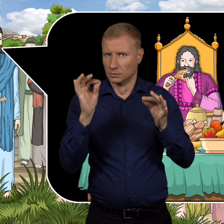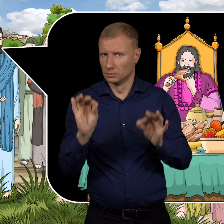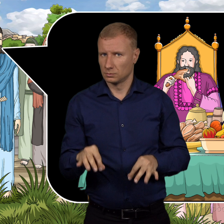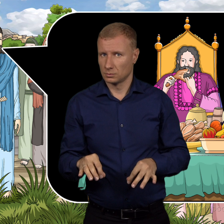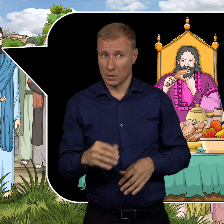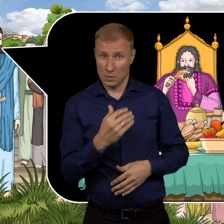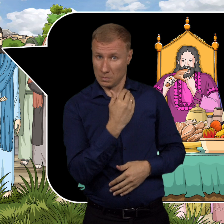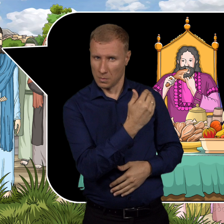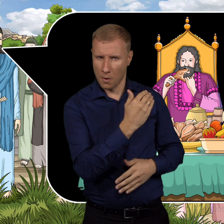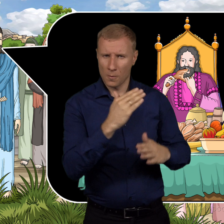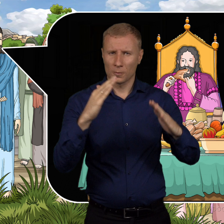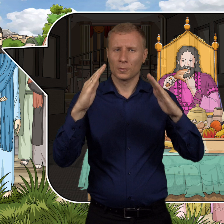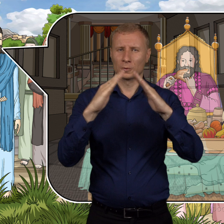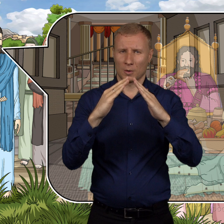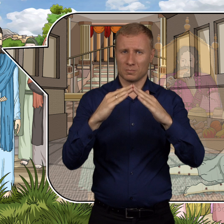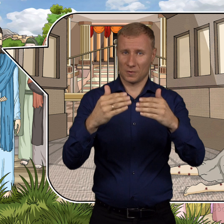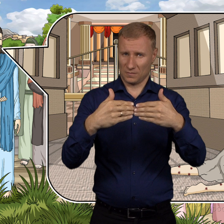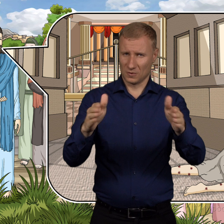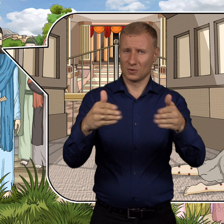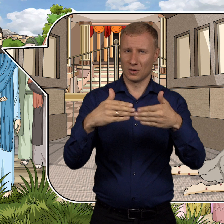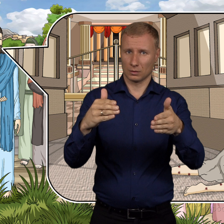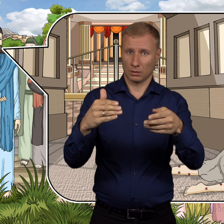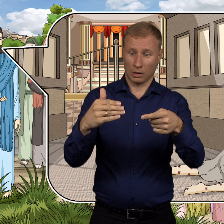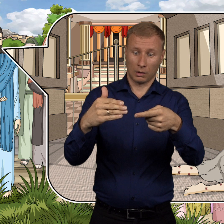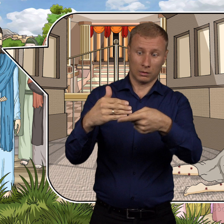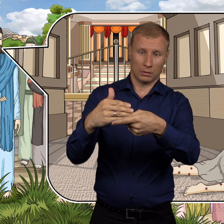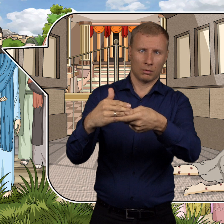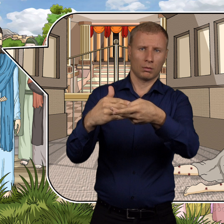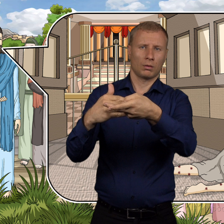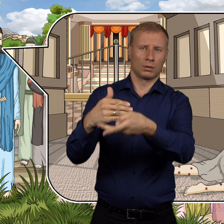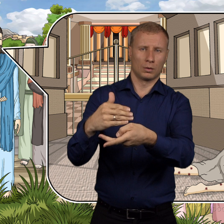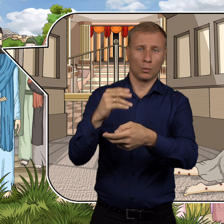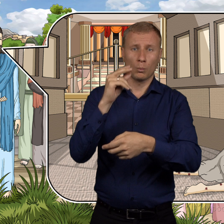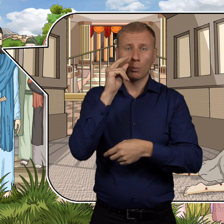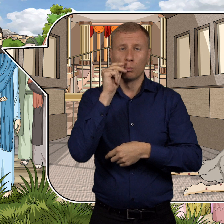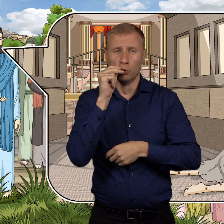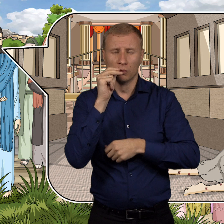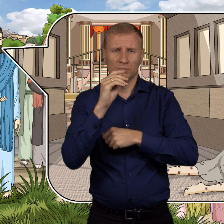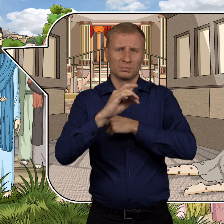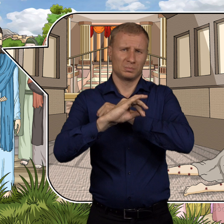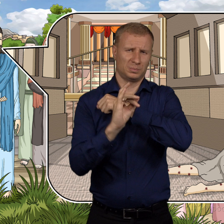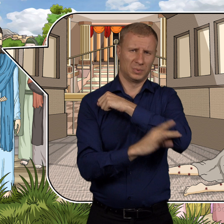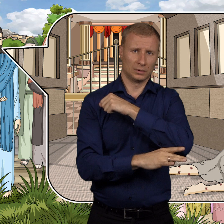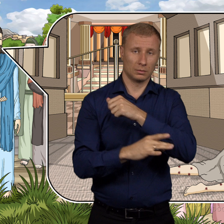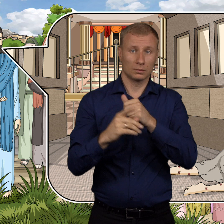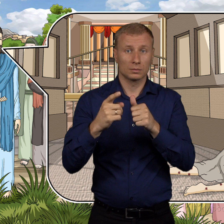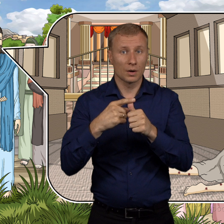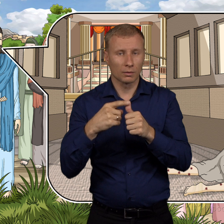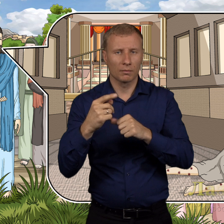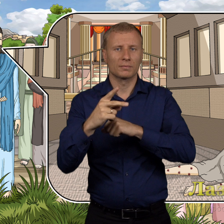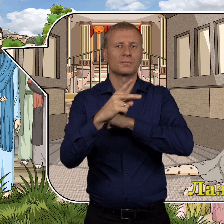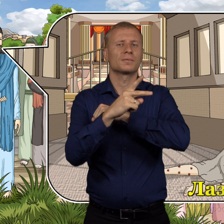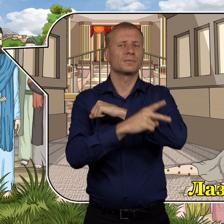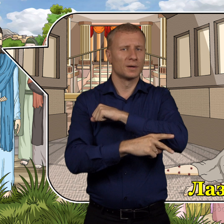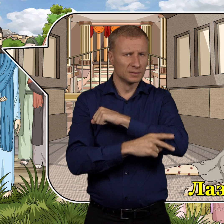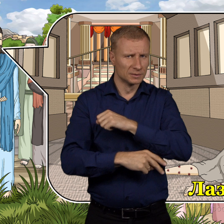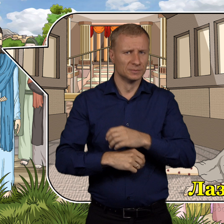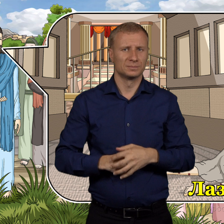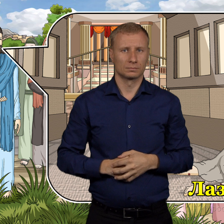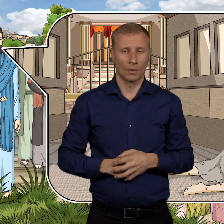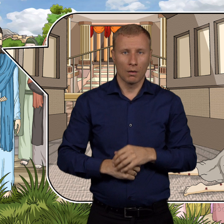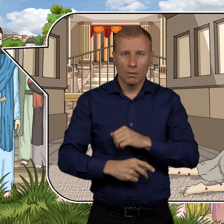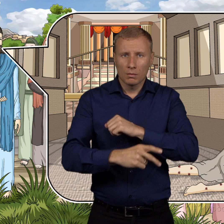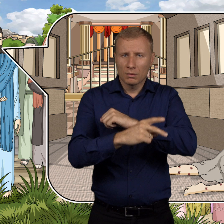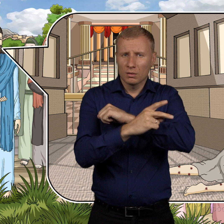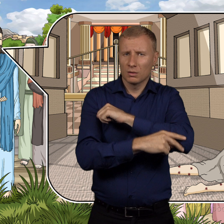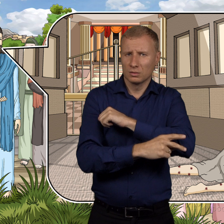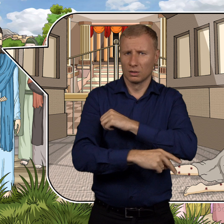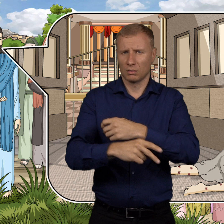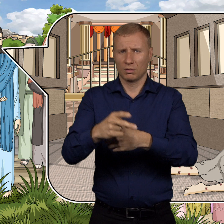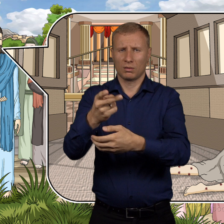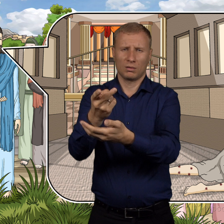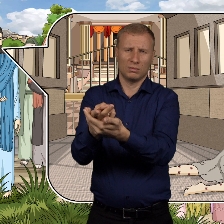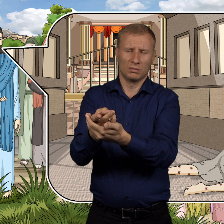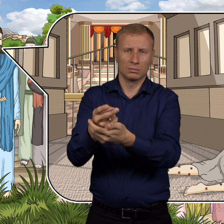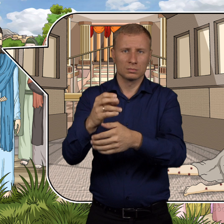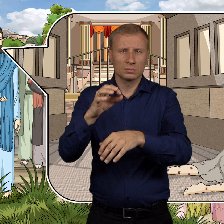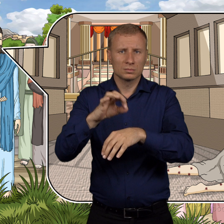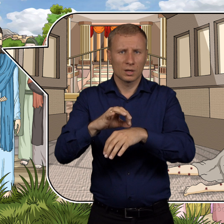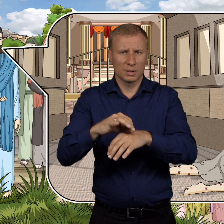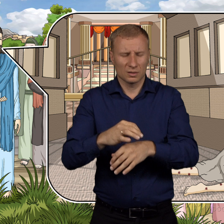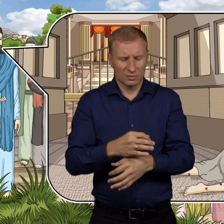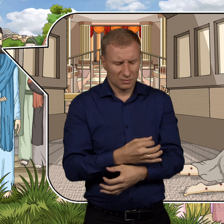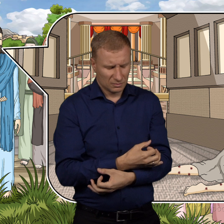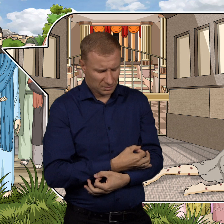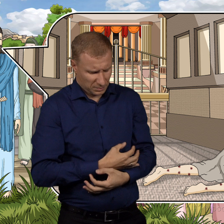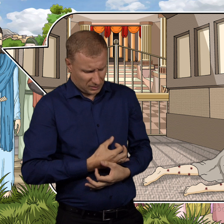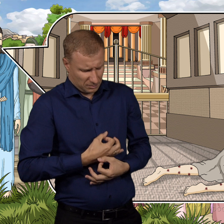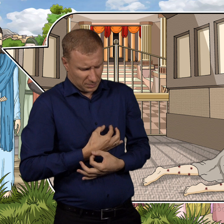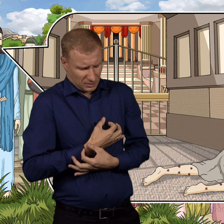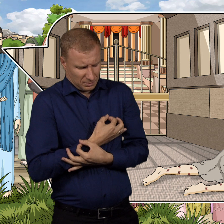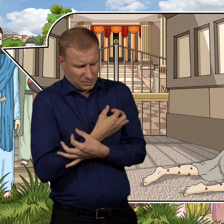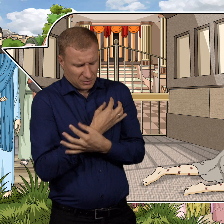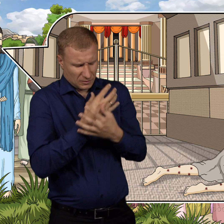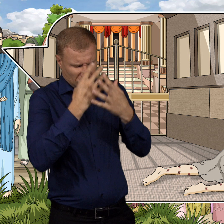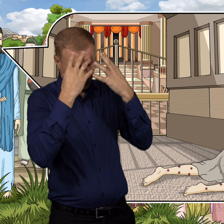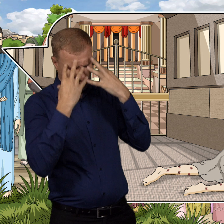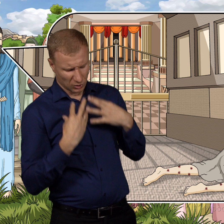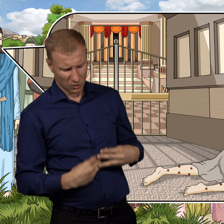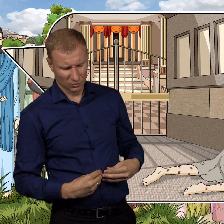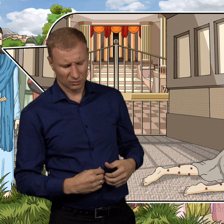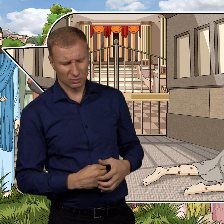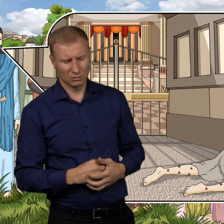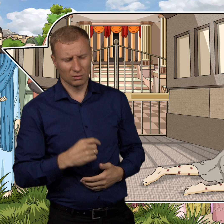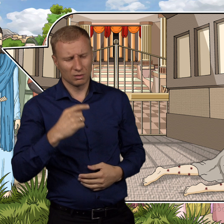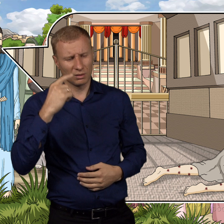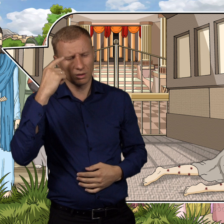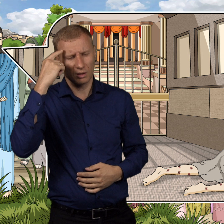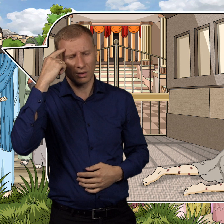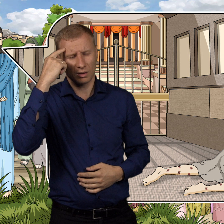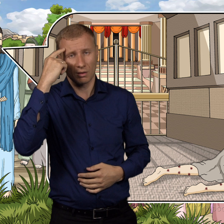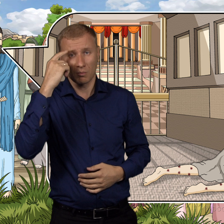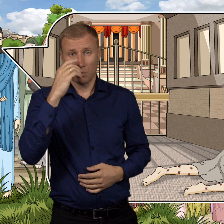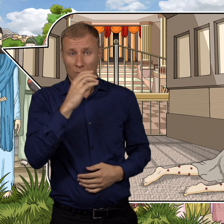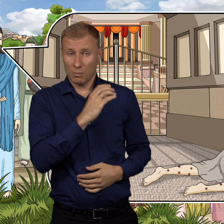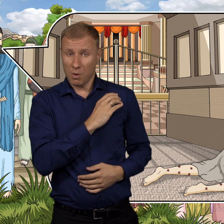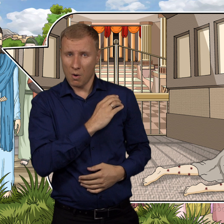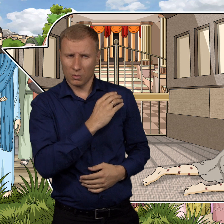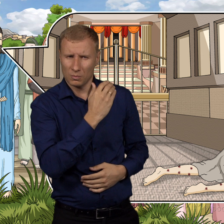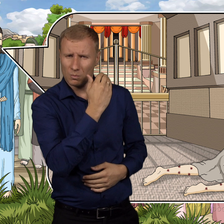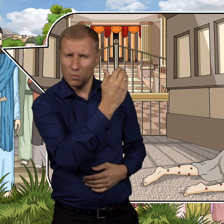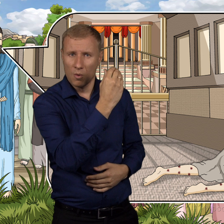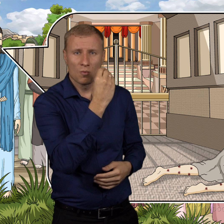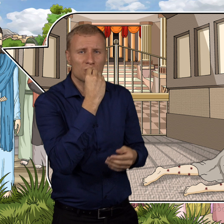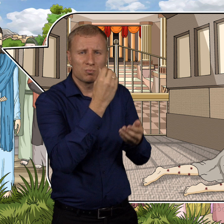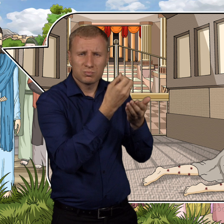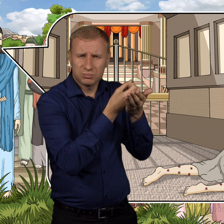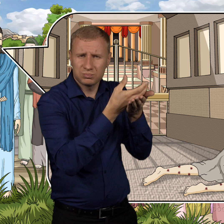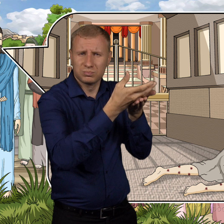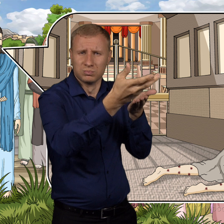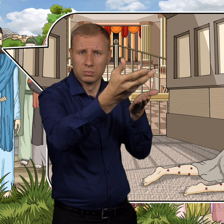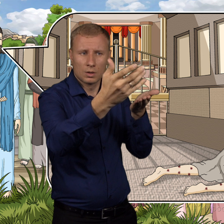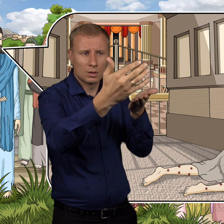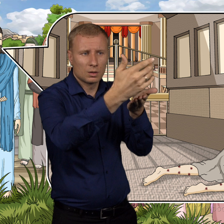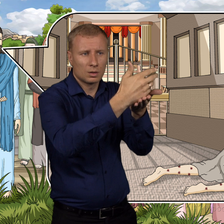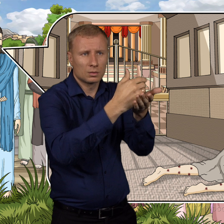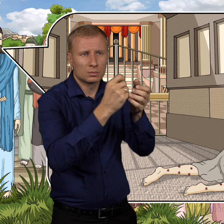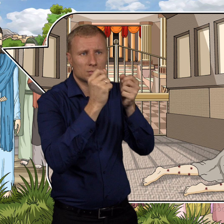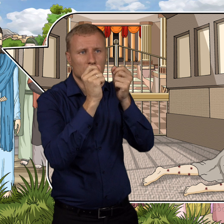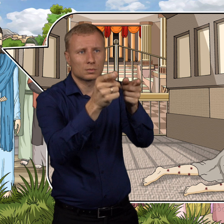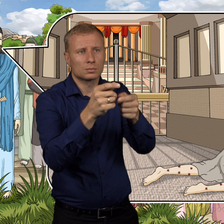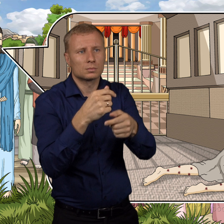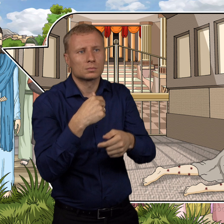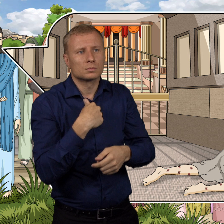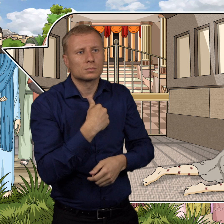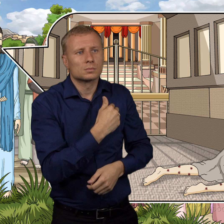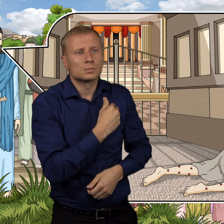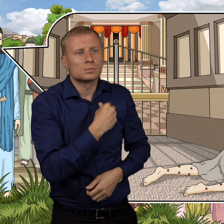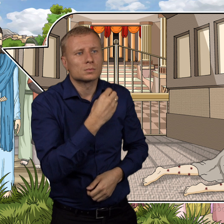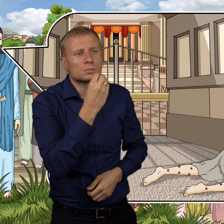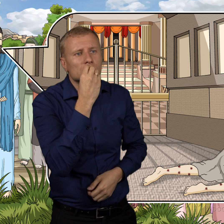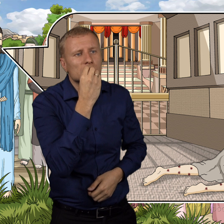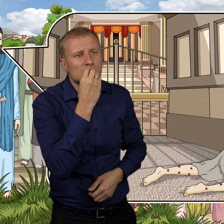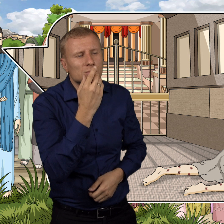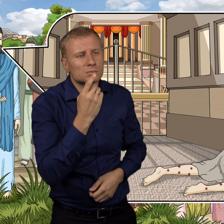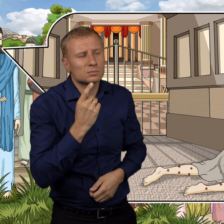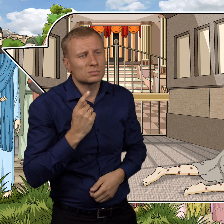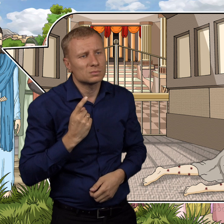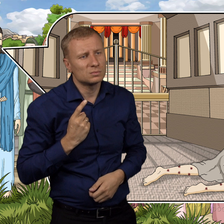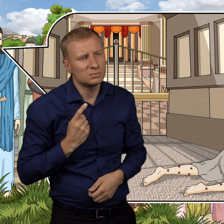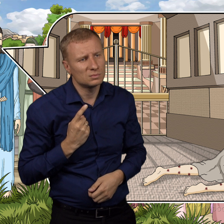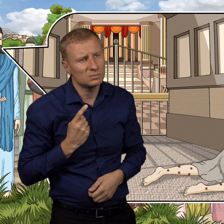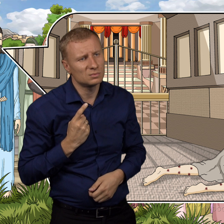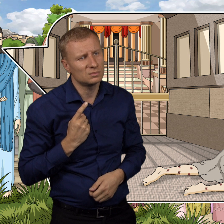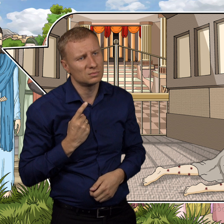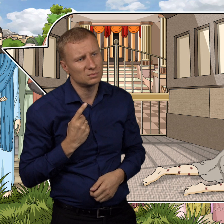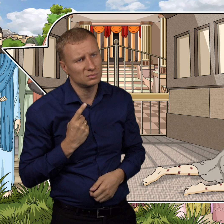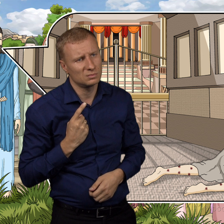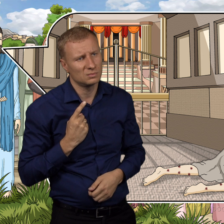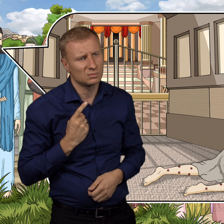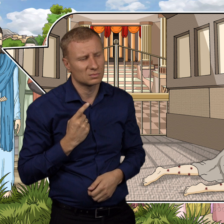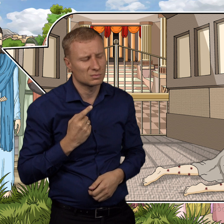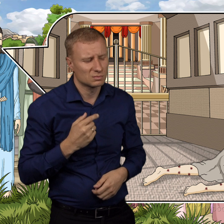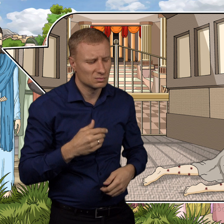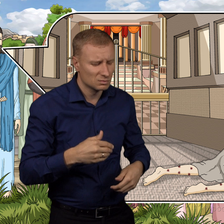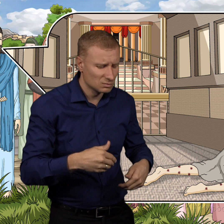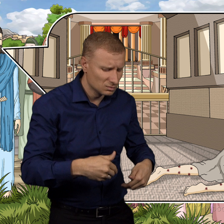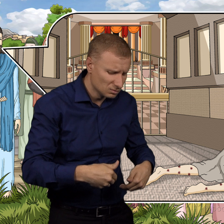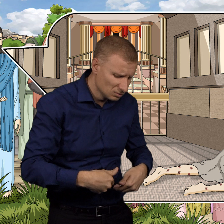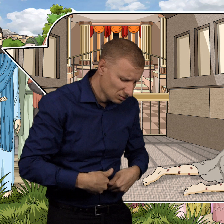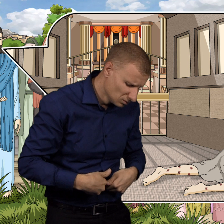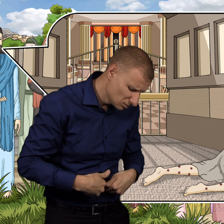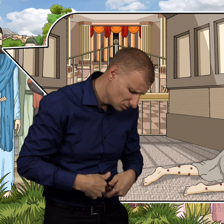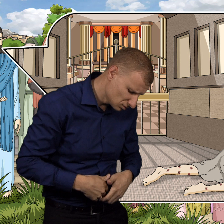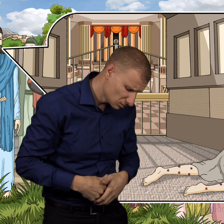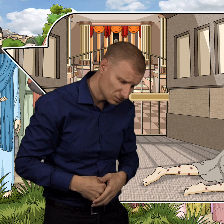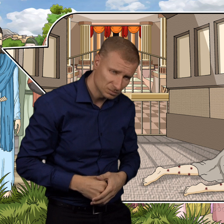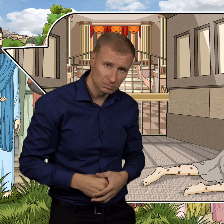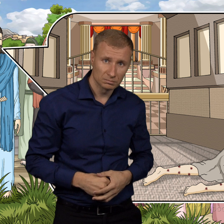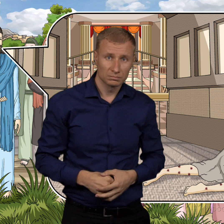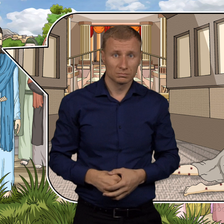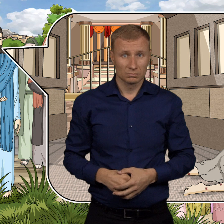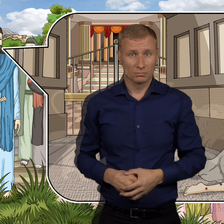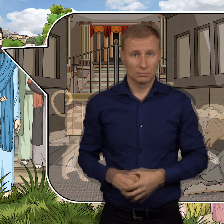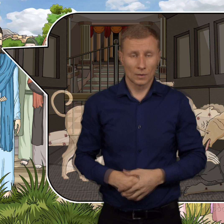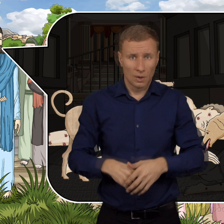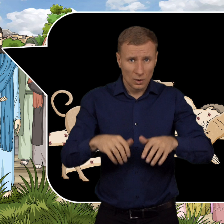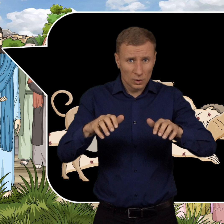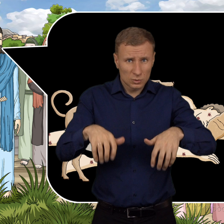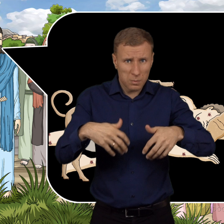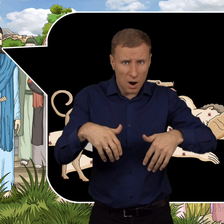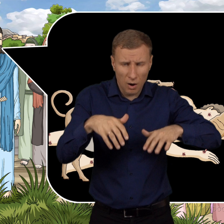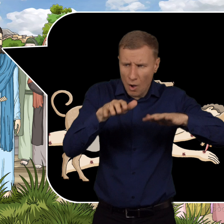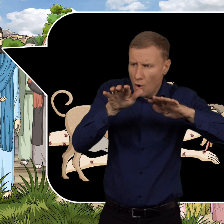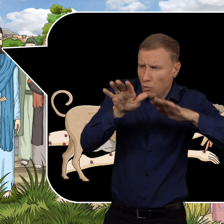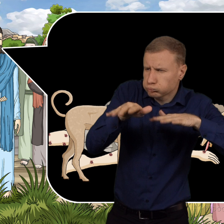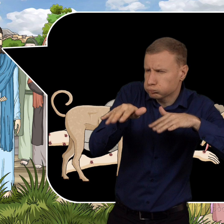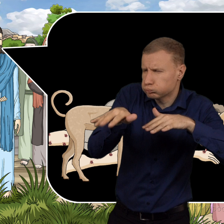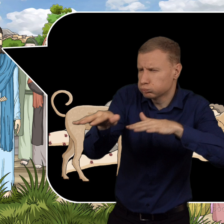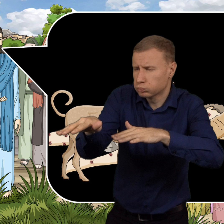And a beggar named Lazarus lay at his gate, covered with sores and longing to be fed with the crumbs that fell from the rich man’s table.